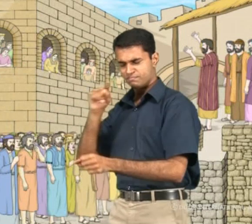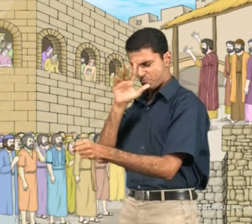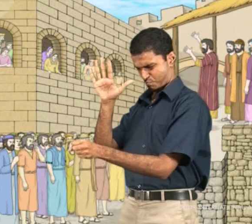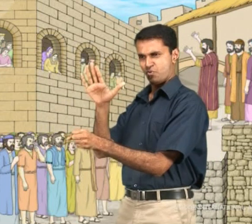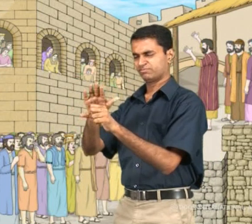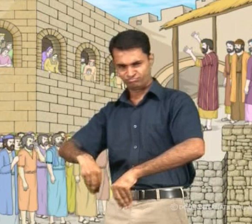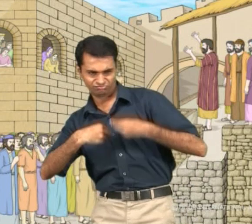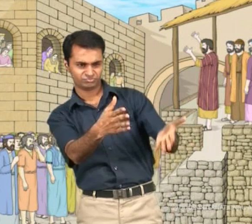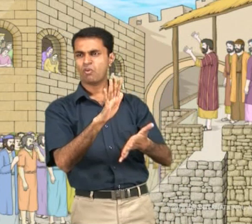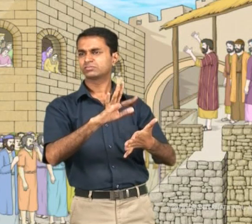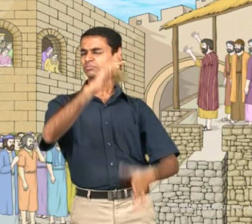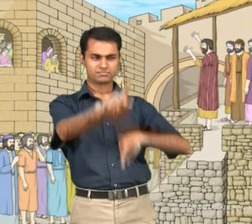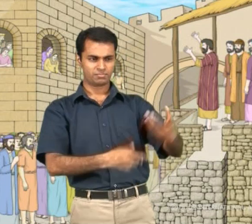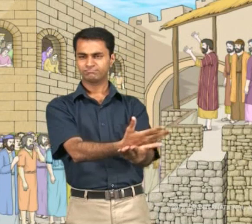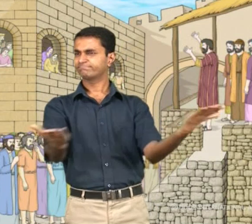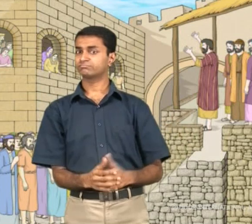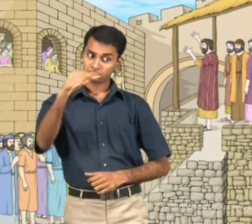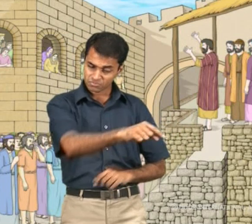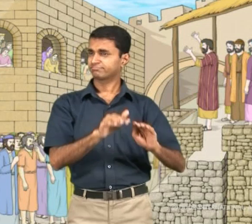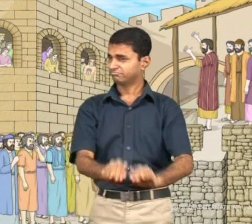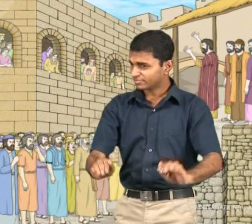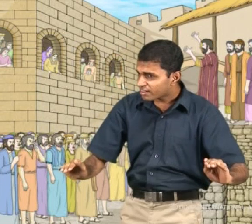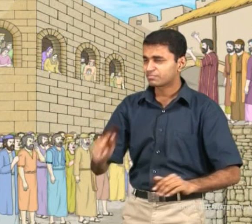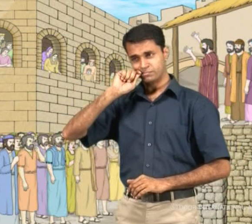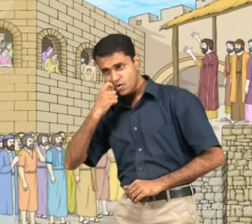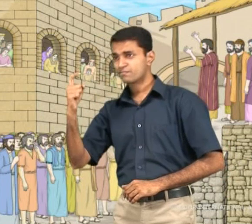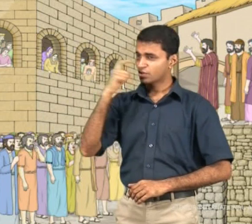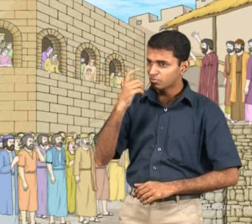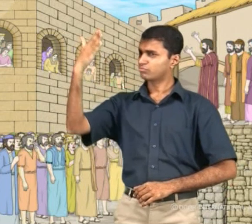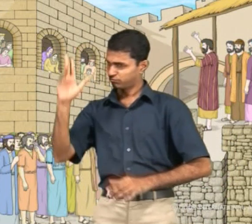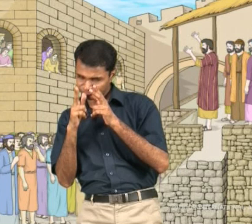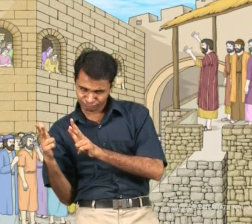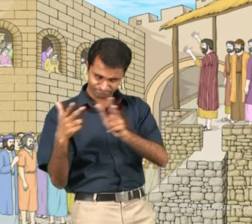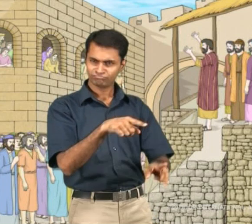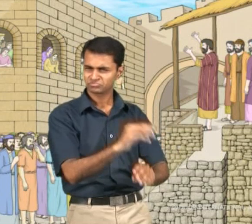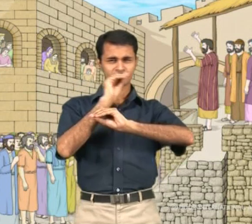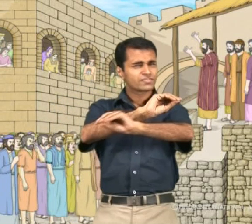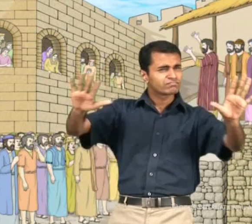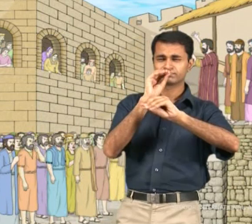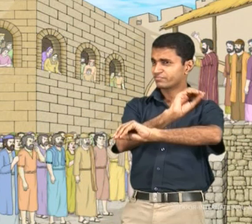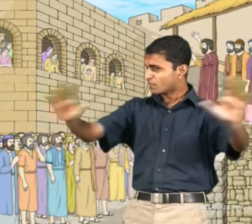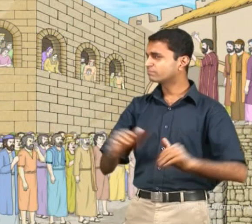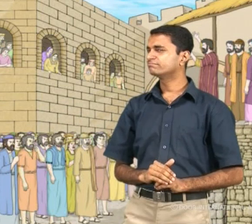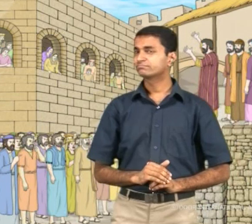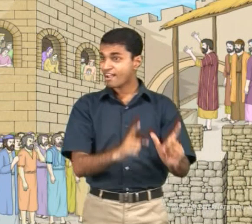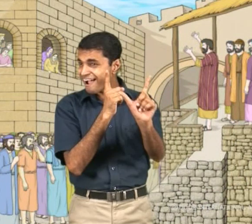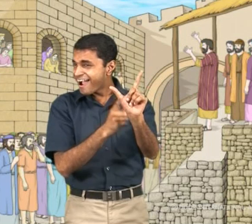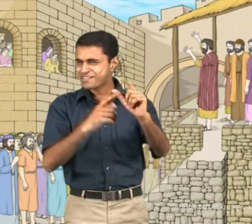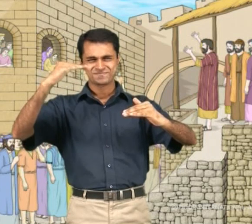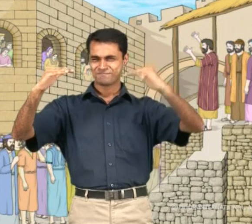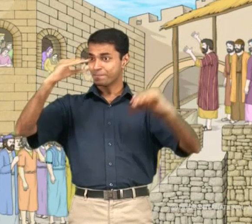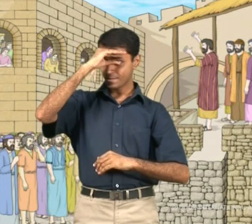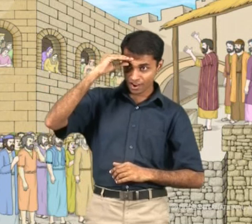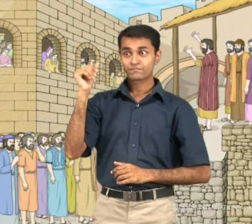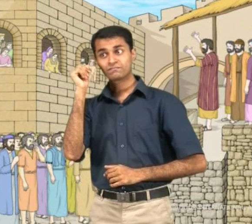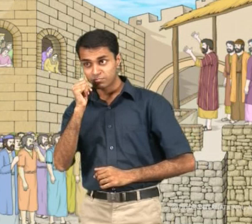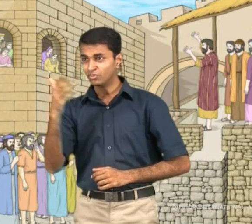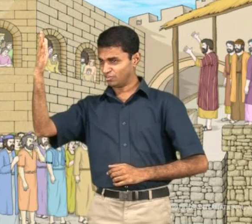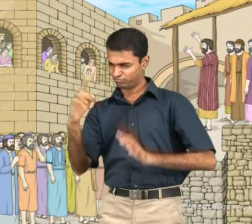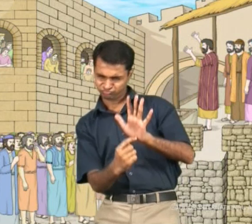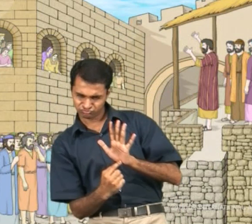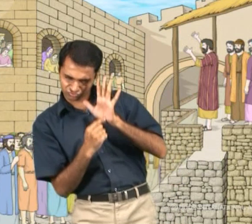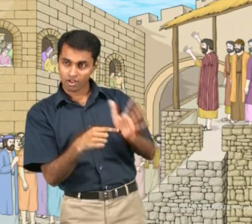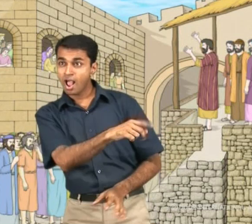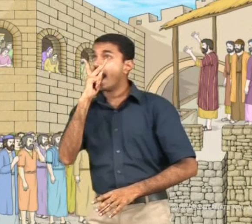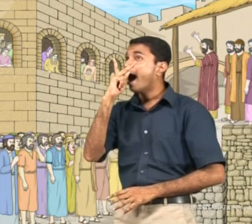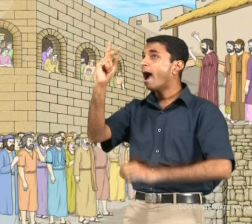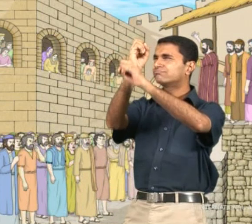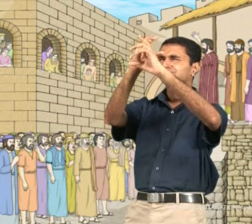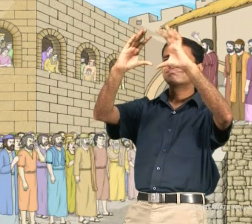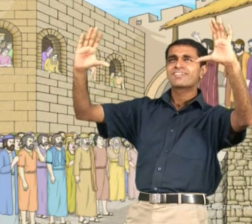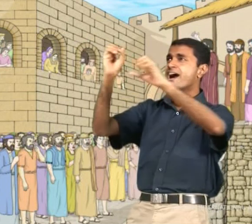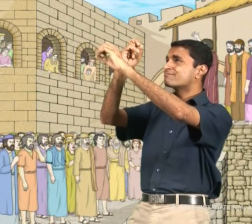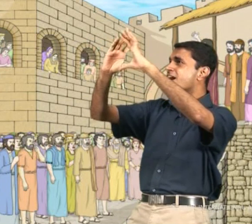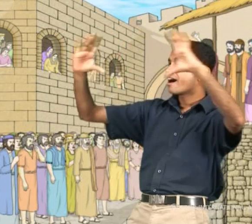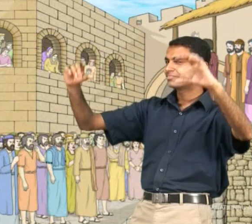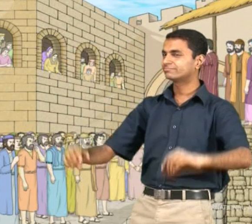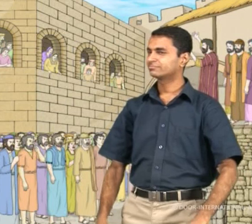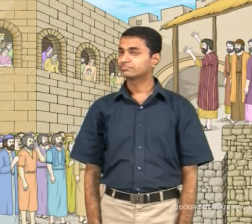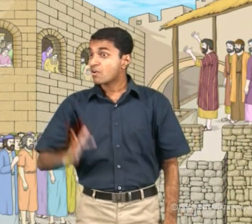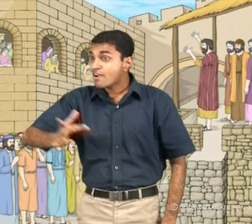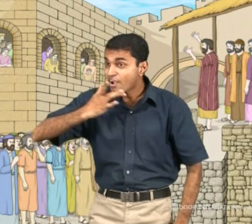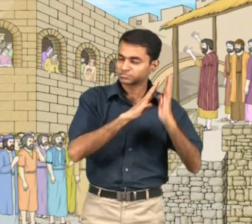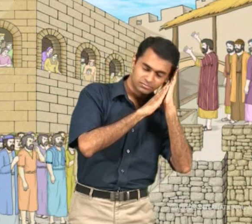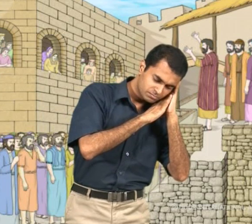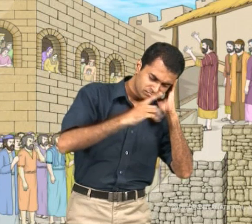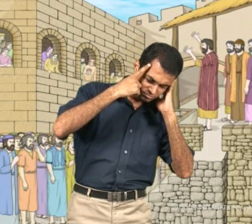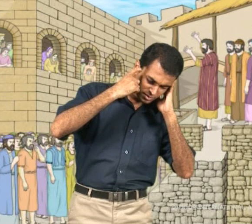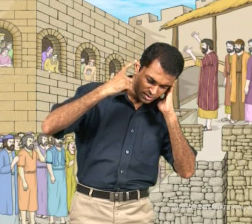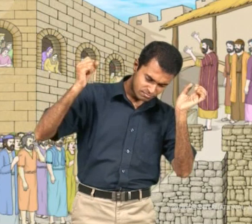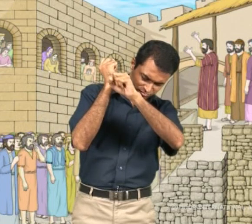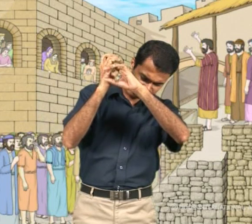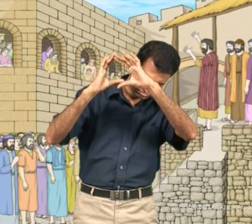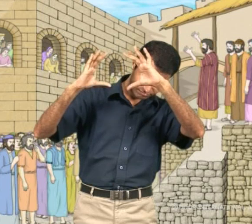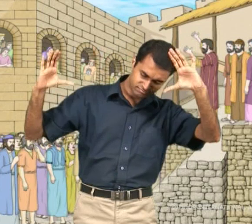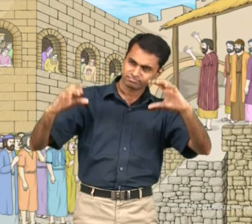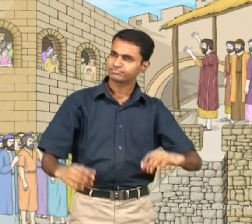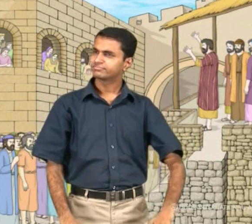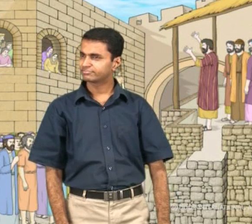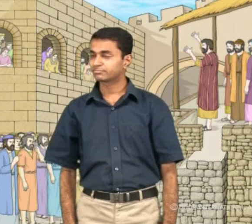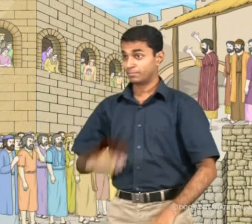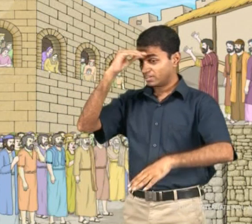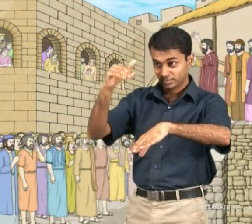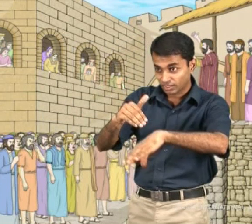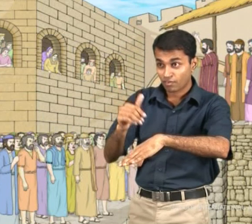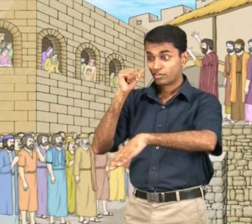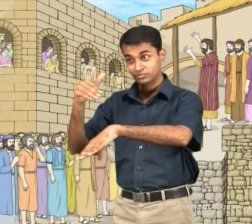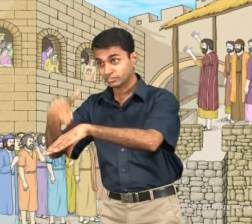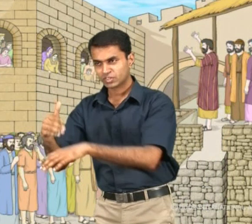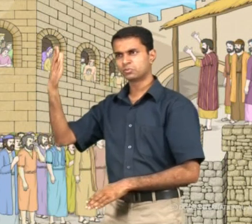Your sons and daughters will prophesy, your young men will see visions, your old men will dream dreams.